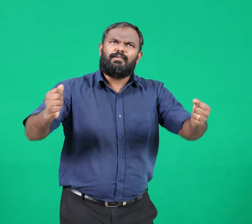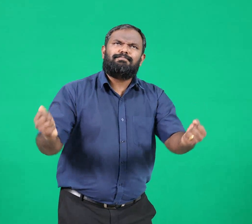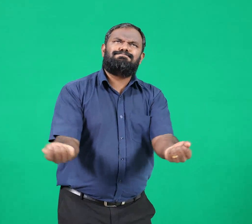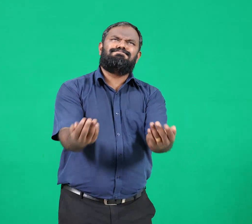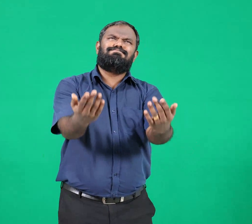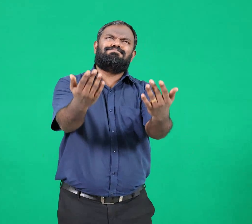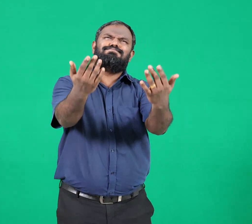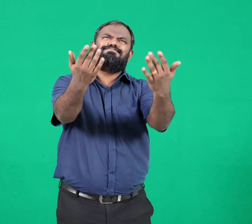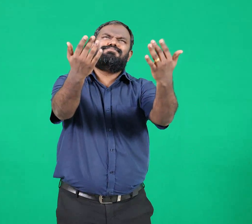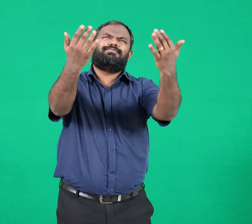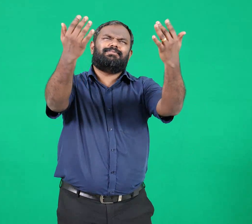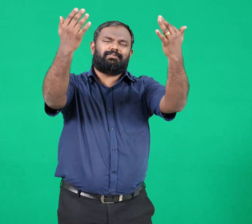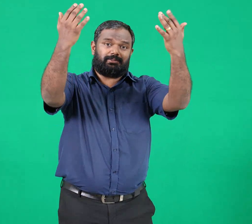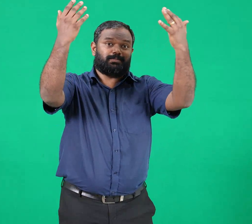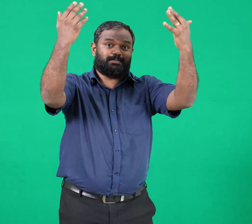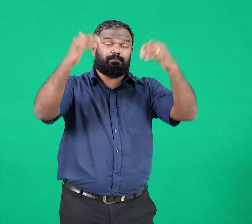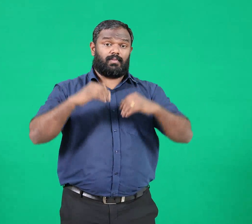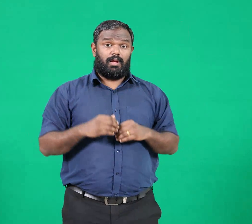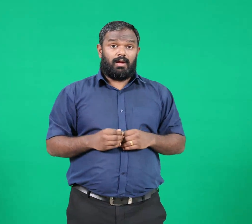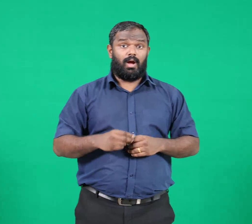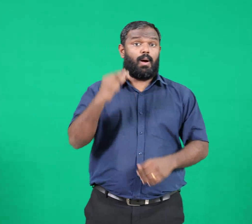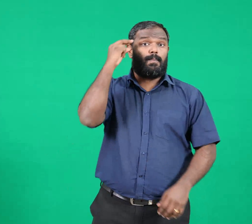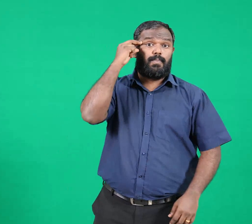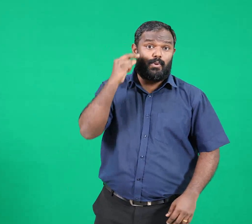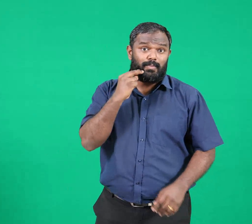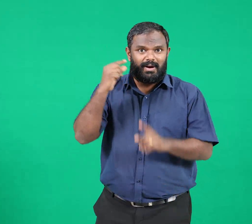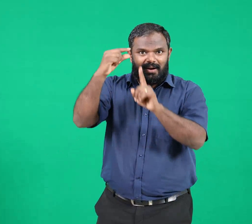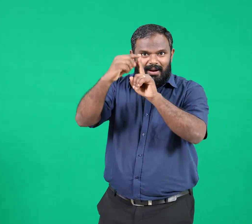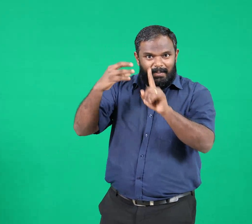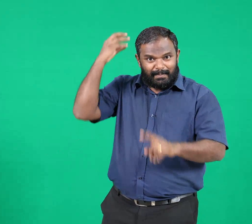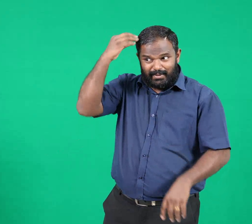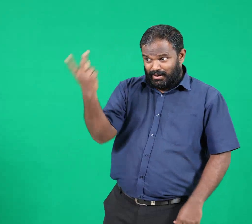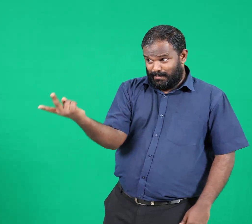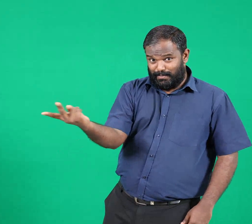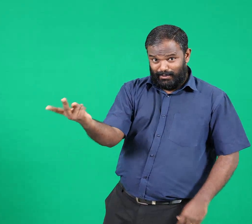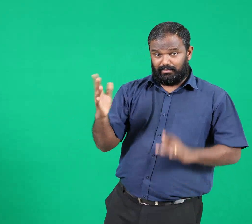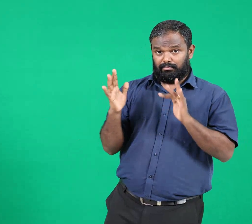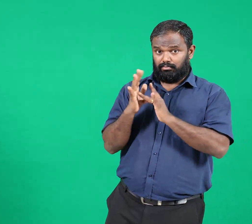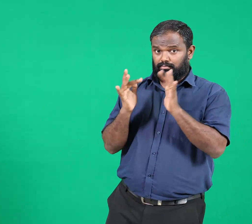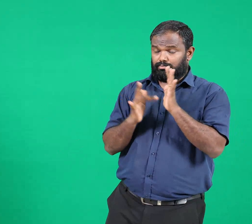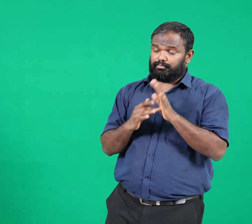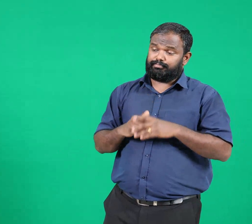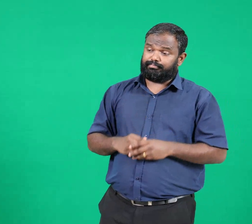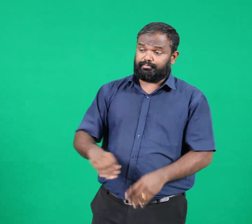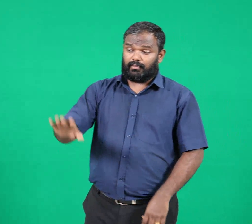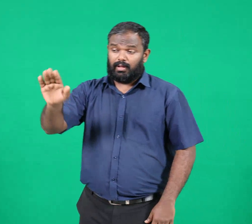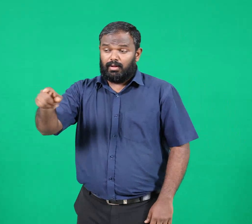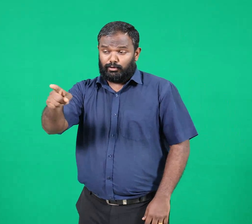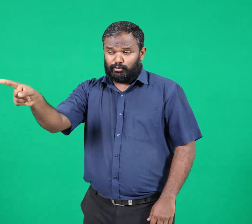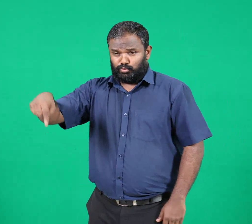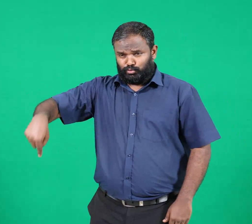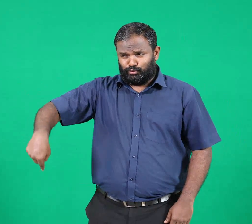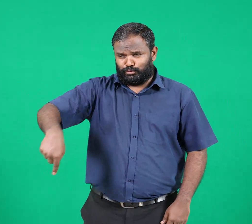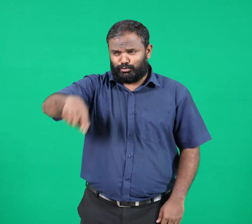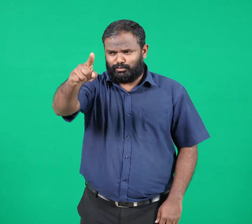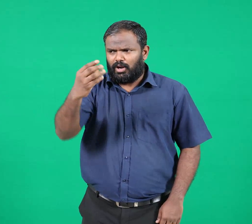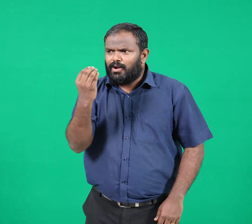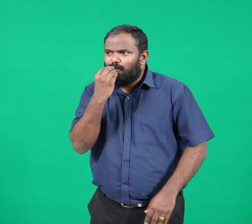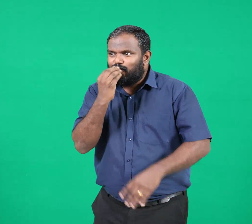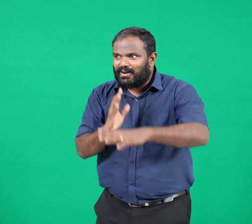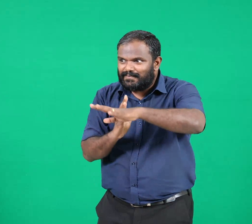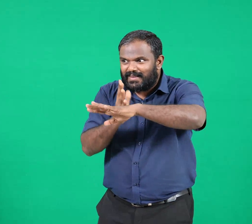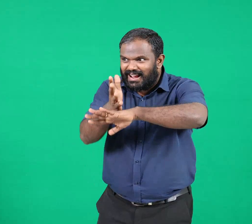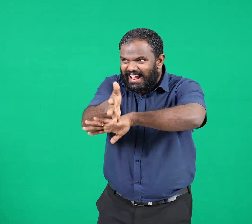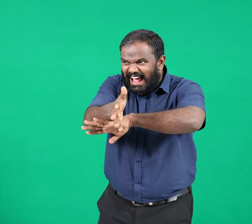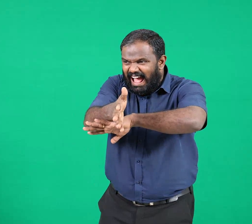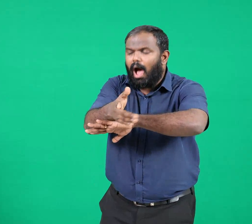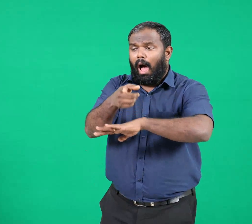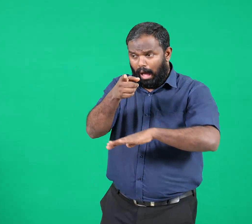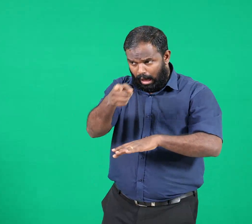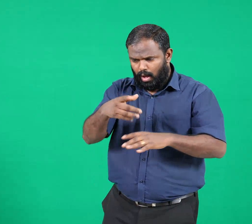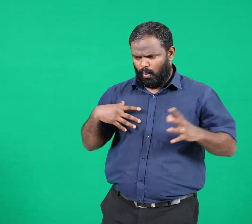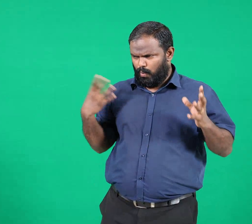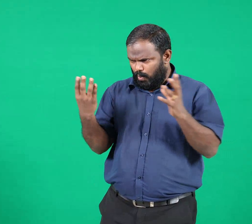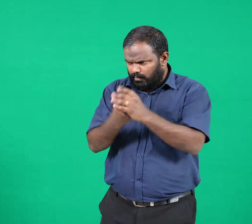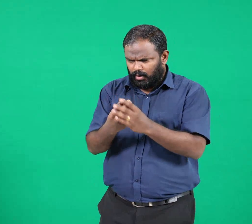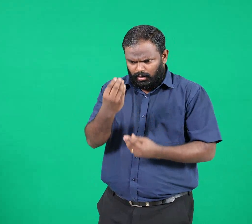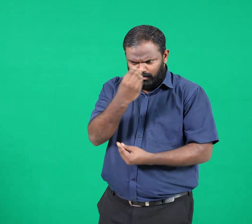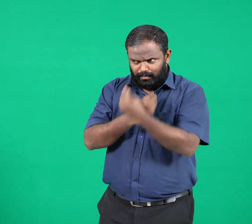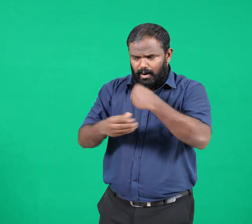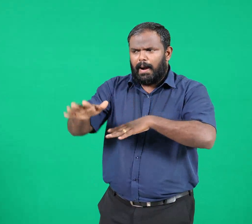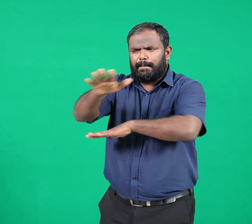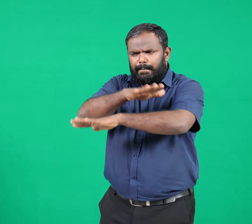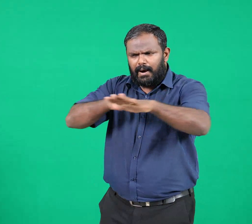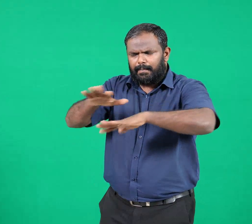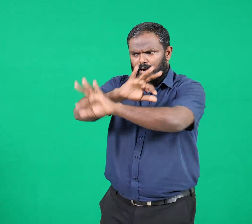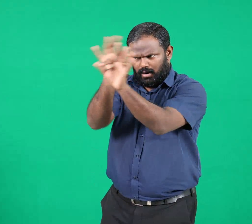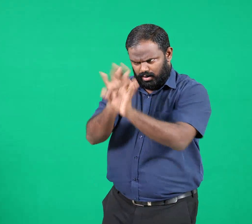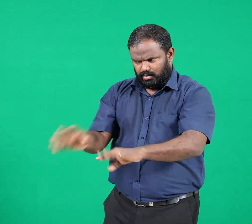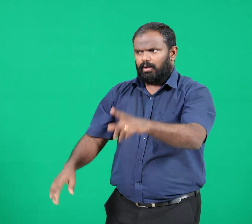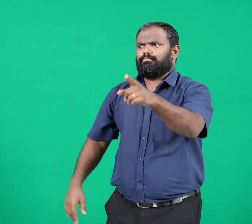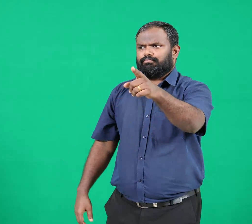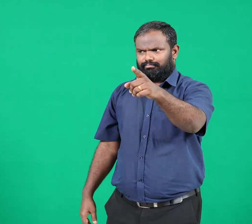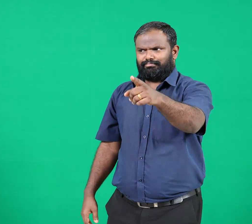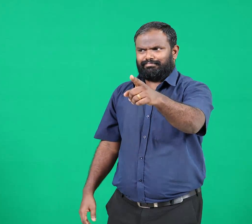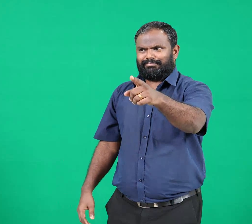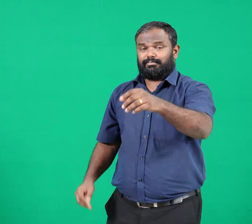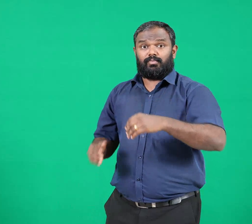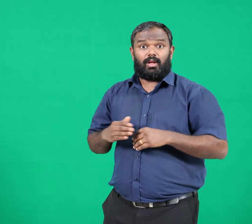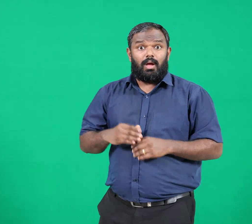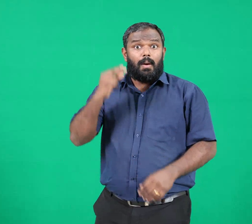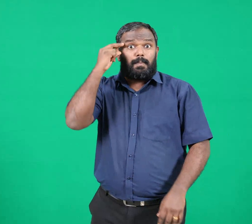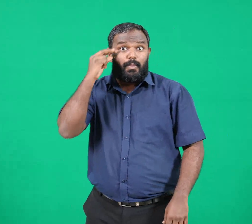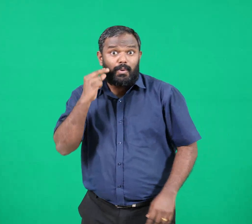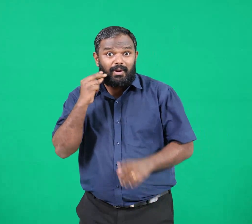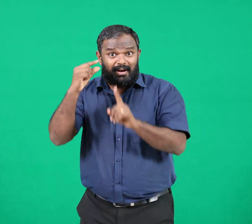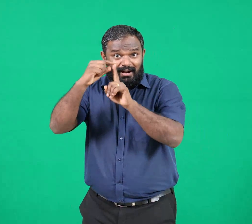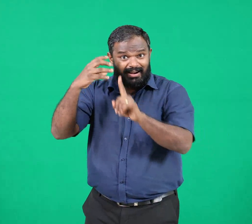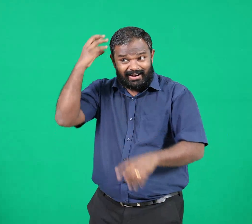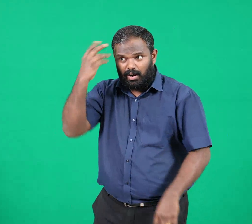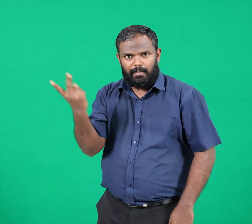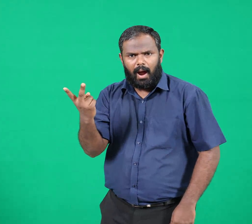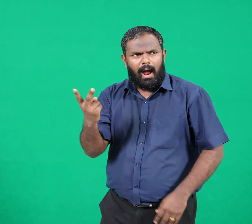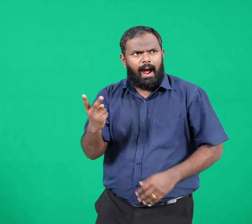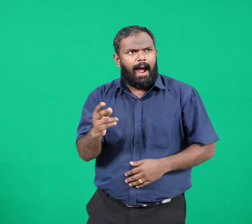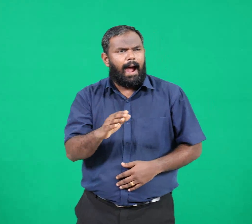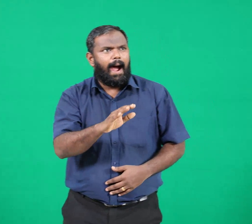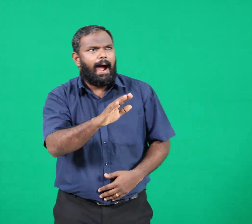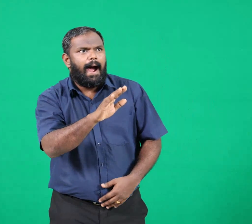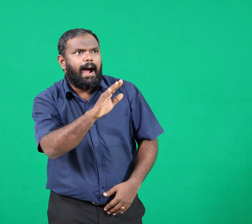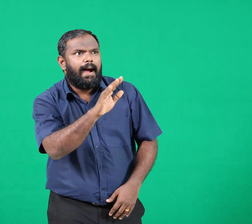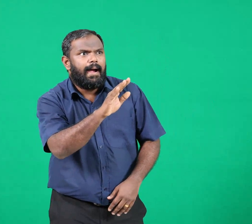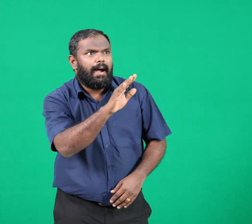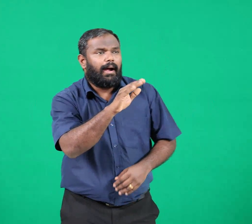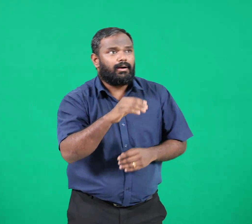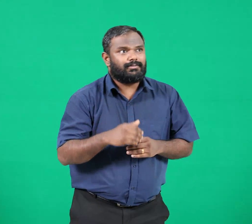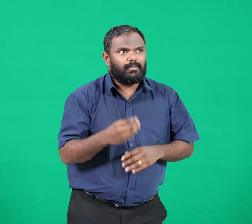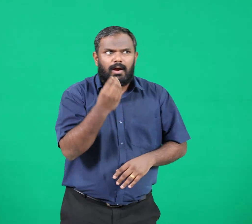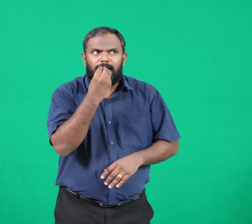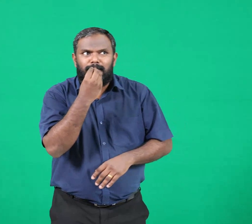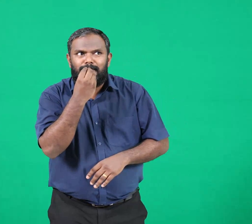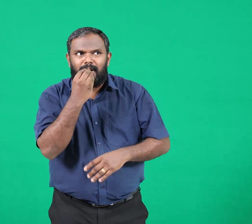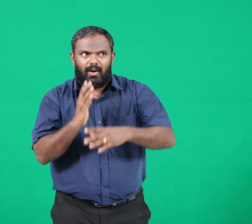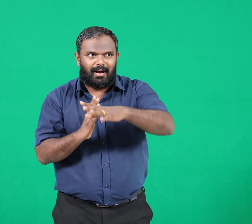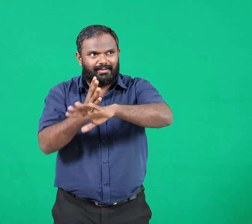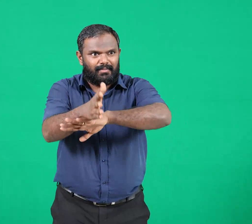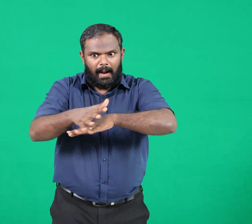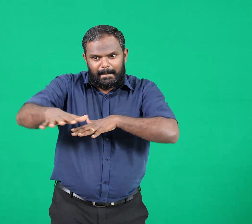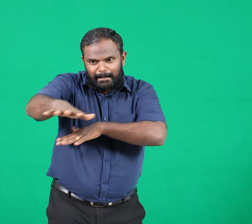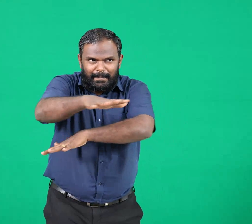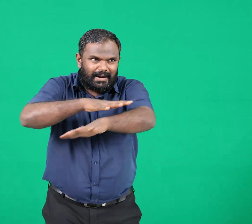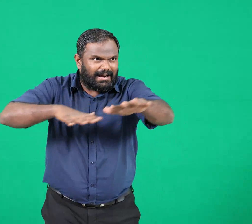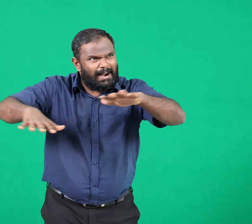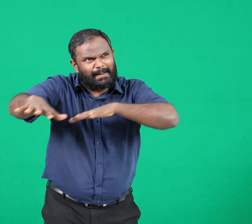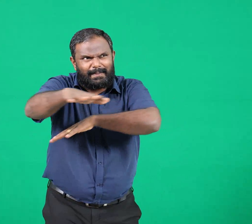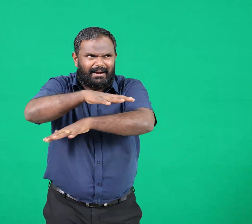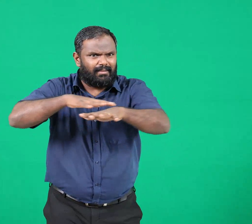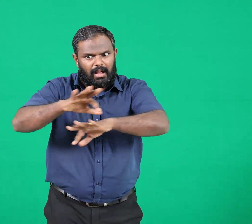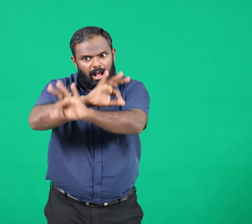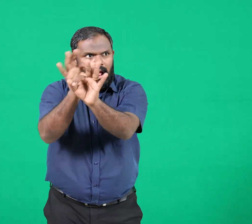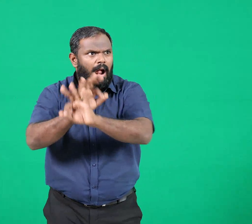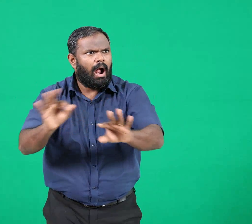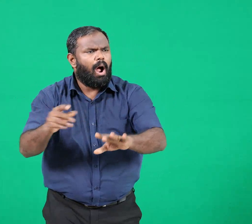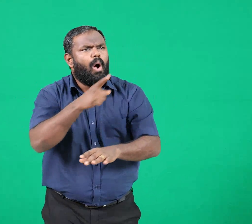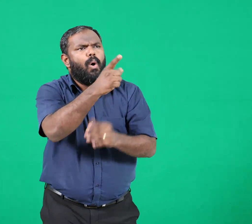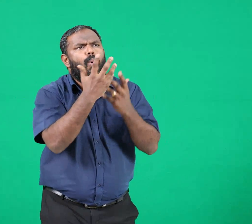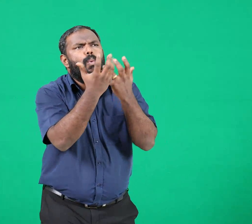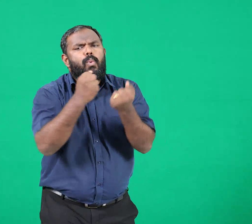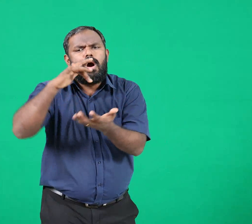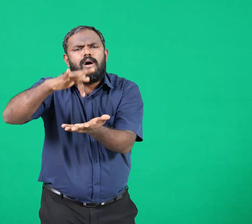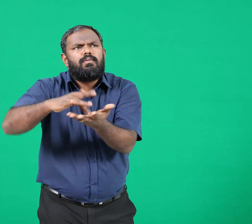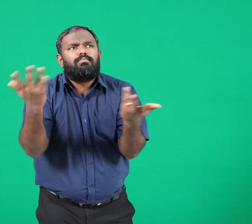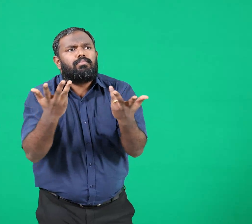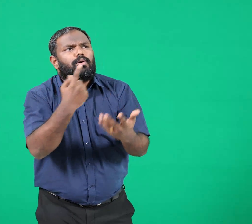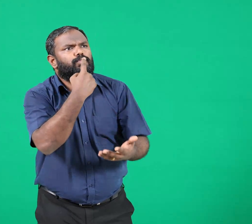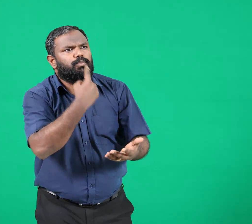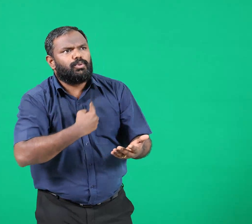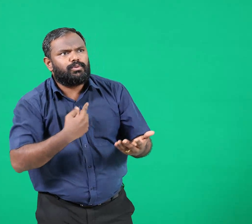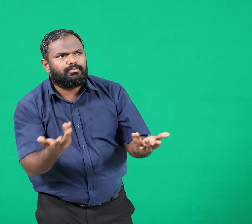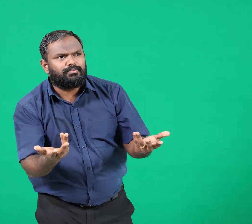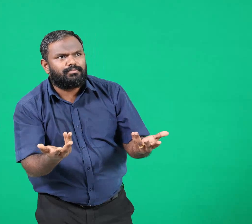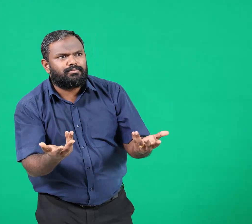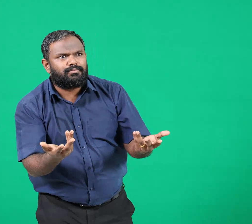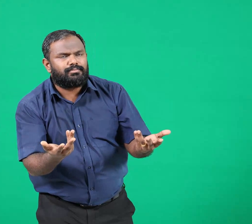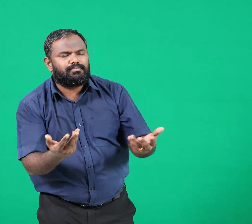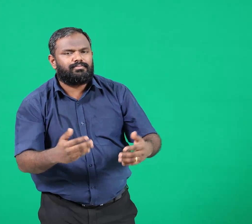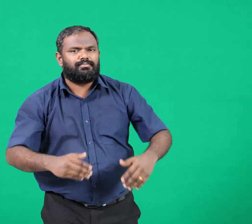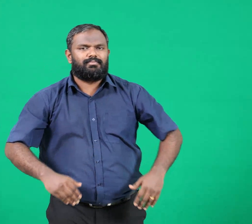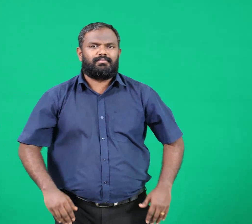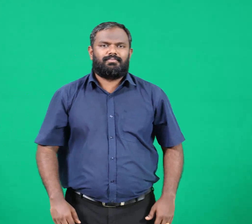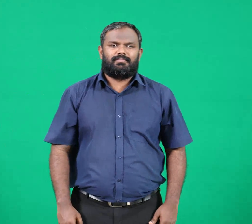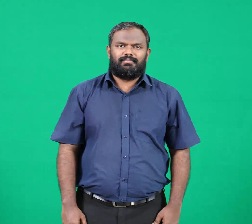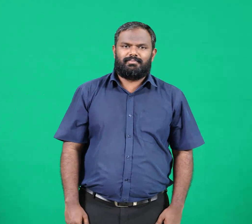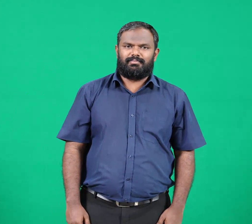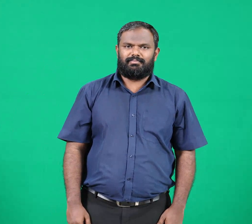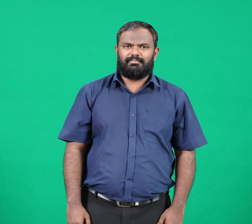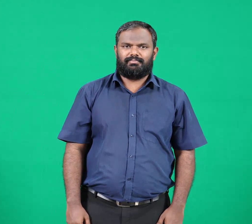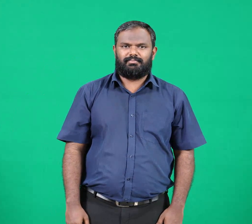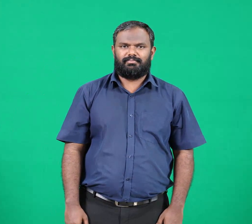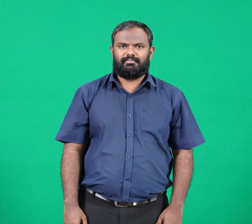Jesus sent Peter and John, saying, "Go and prepare for us to eat the Passover." "Where do You want us to prepare it?"